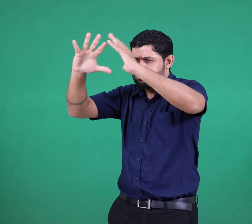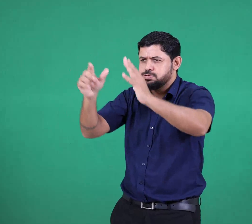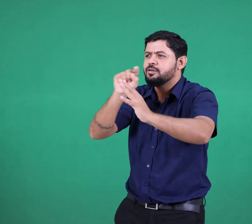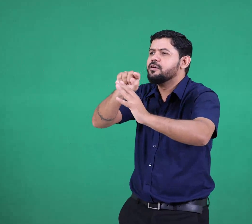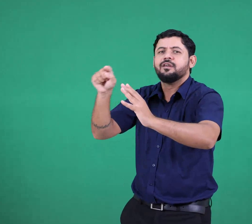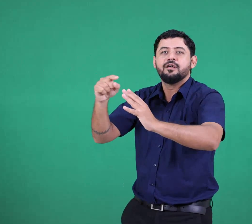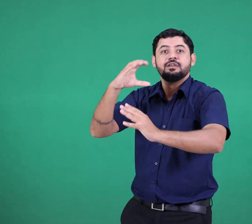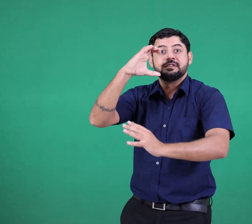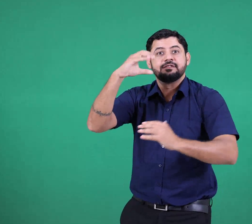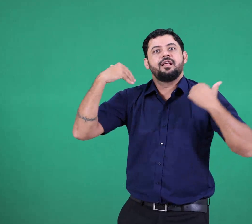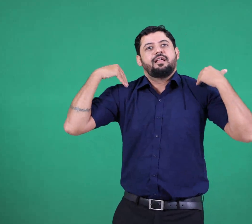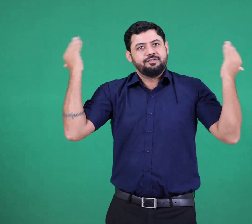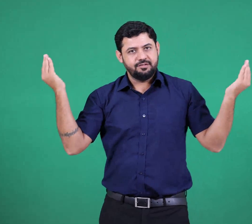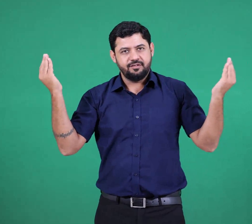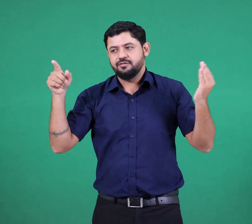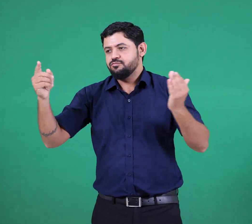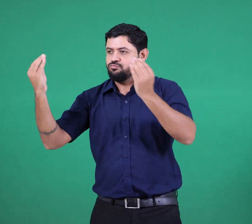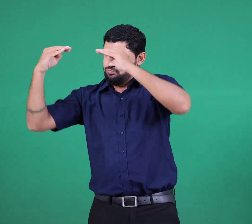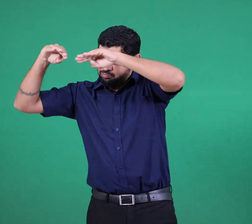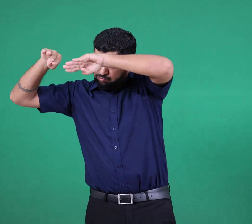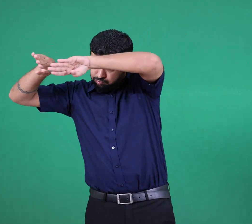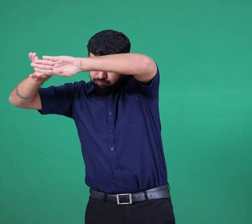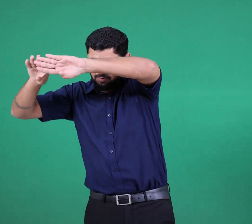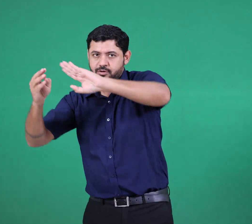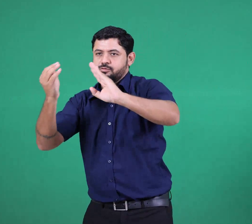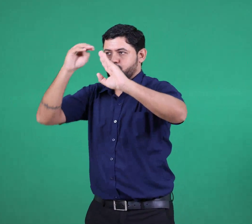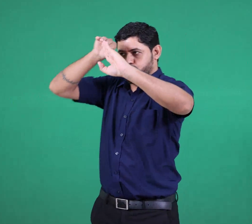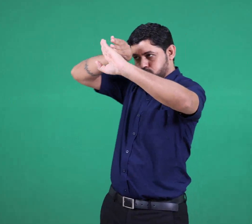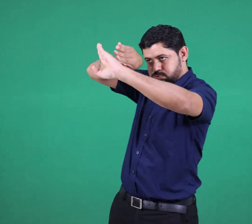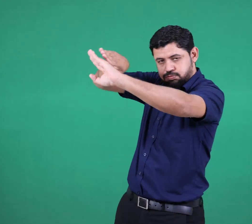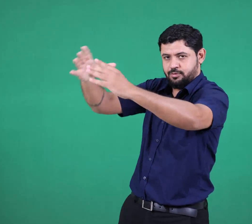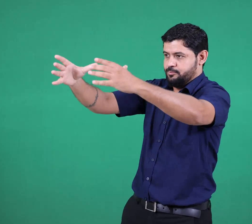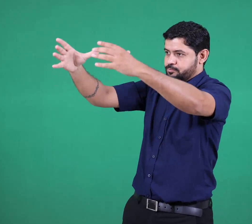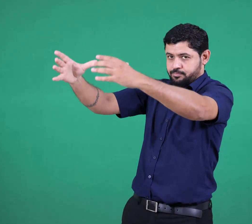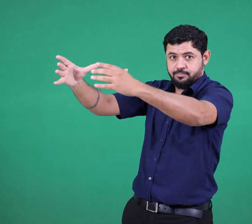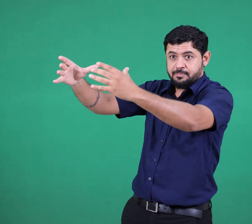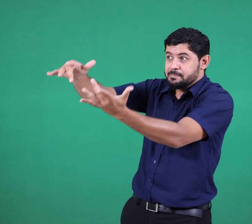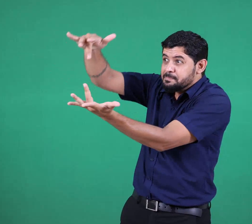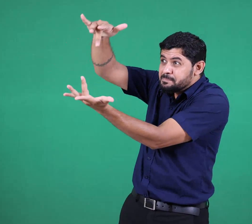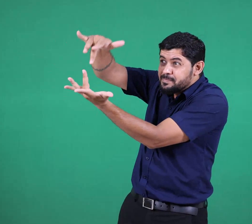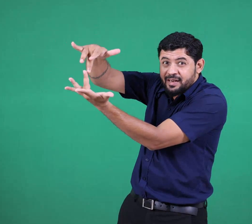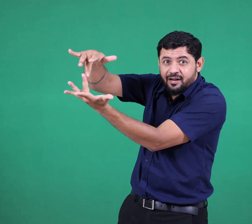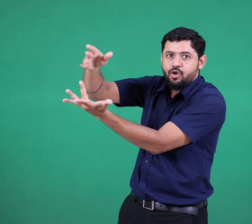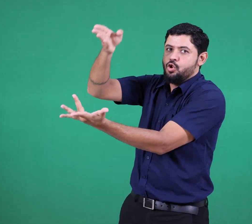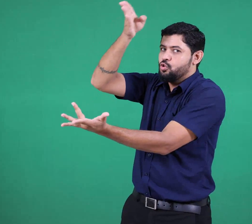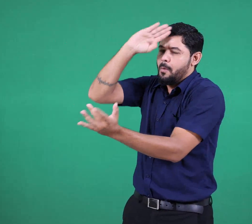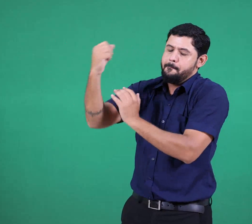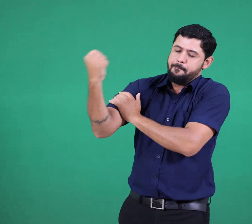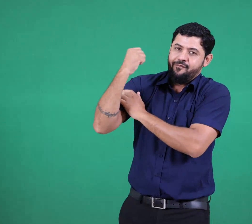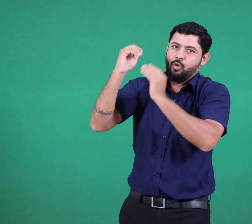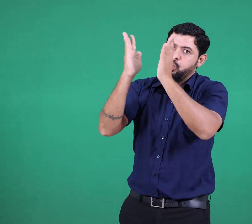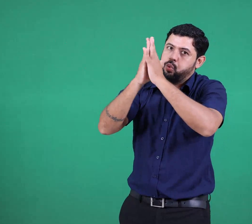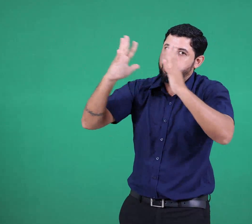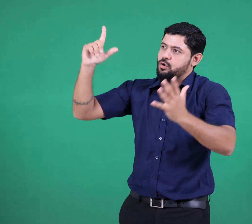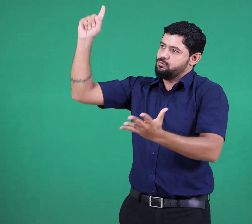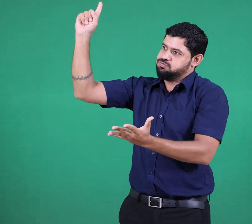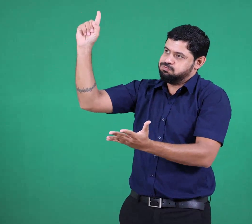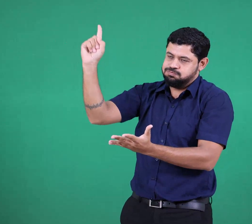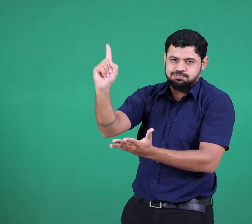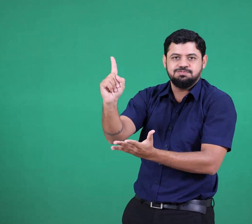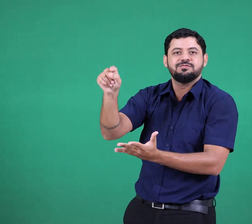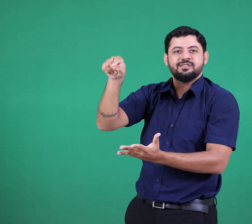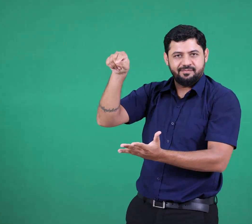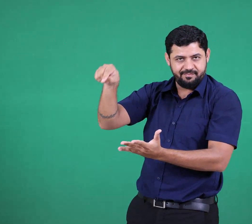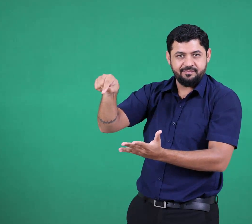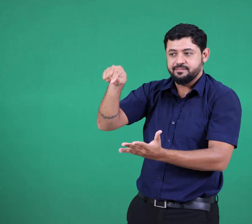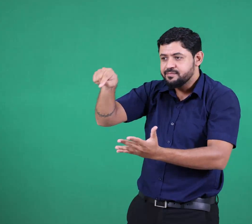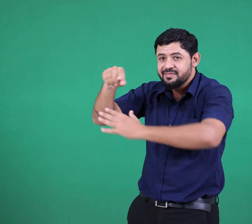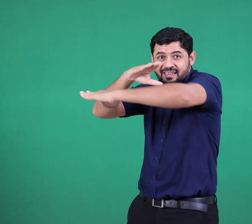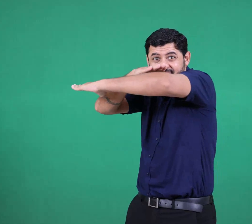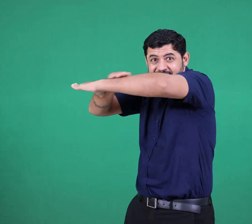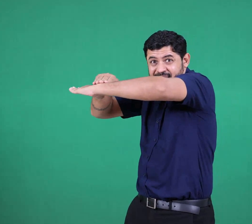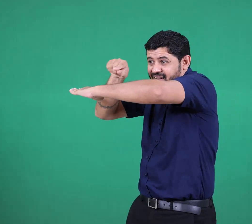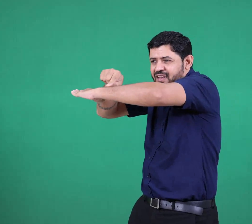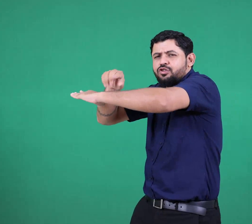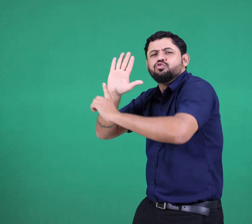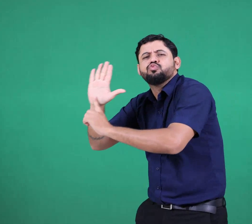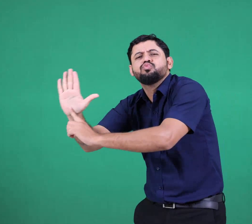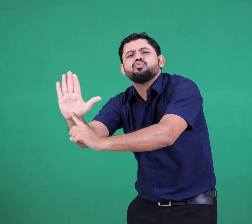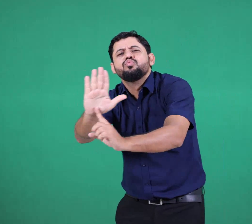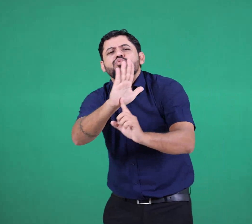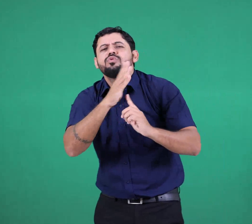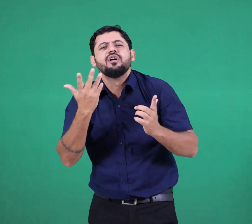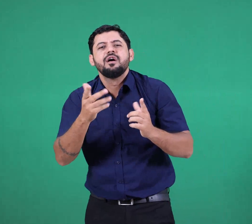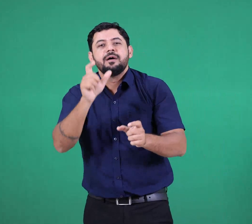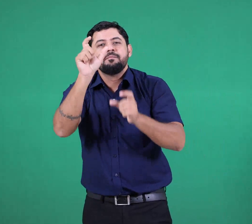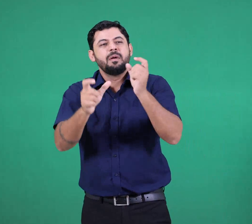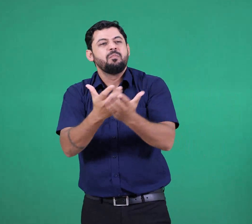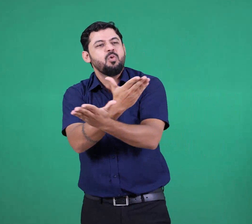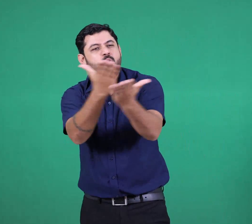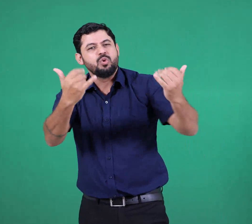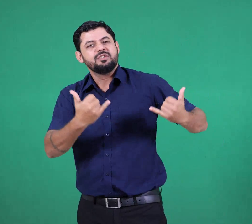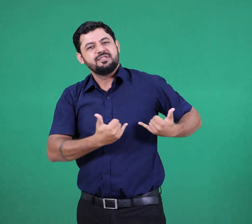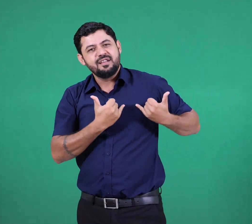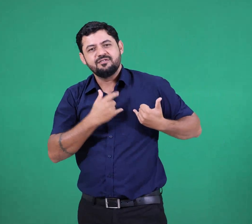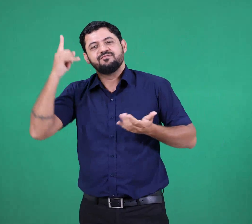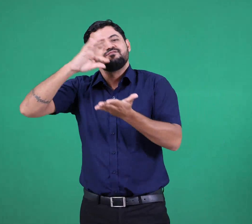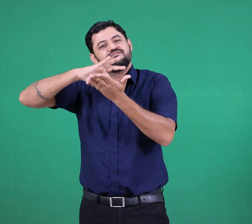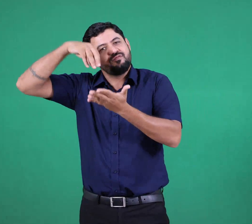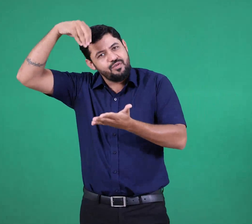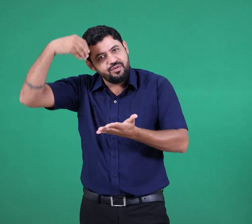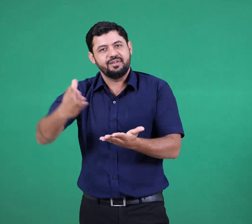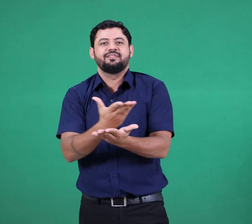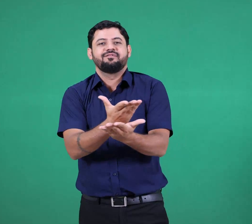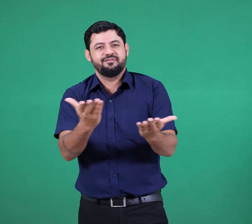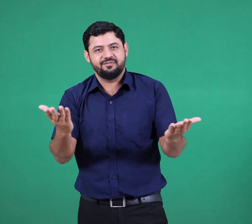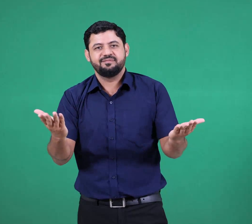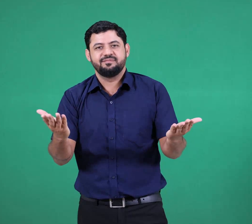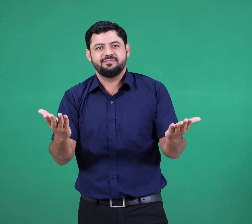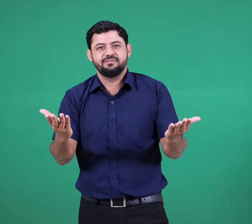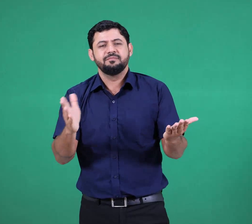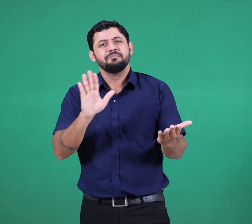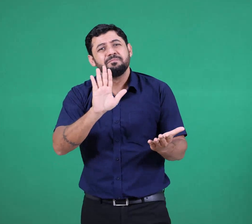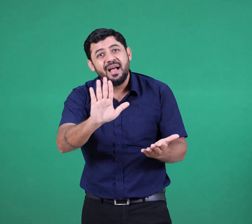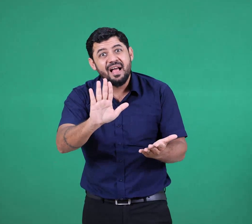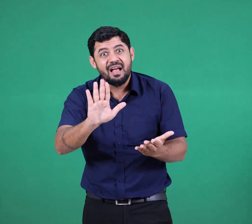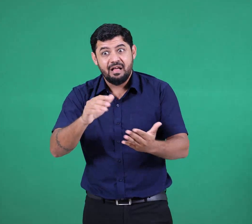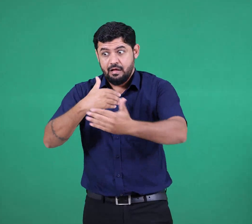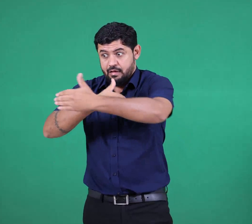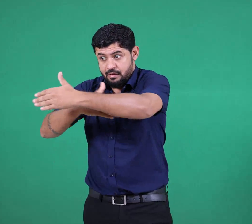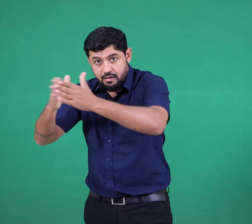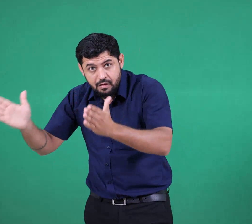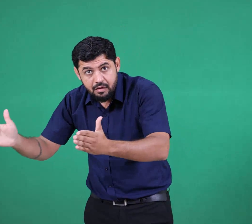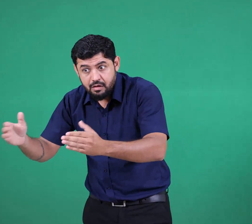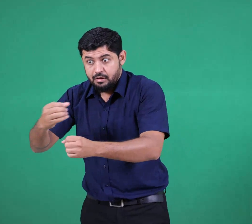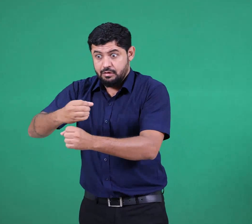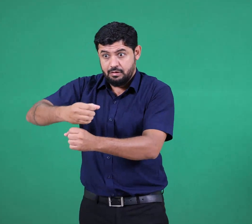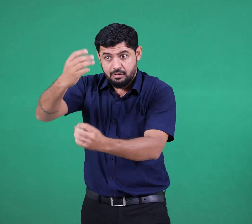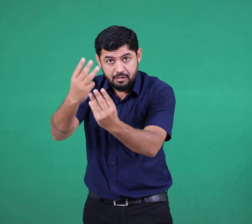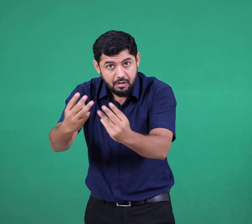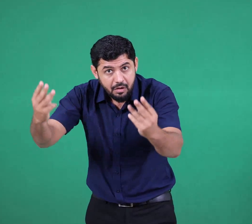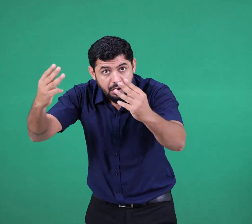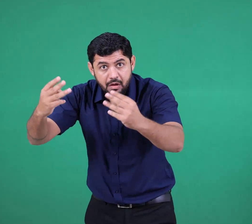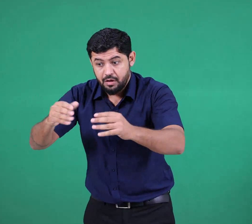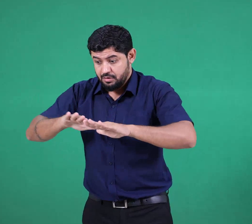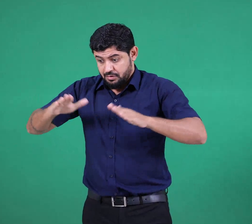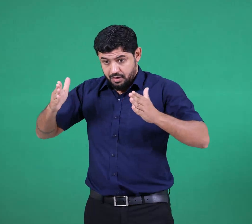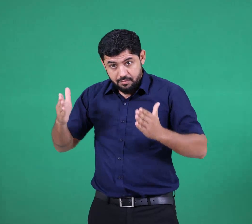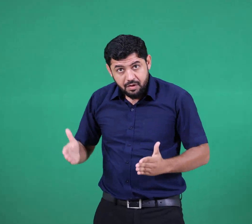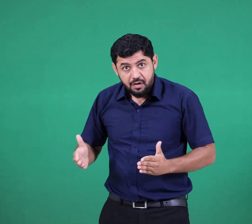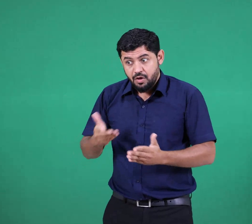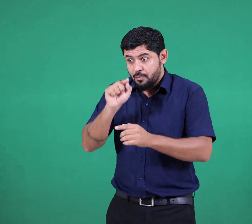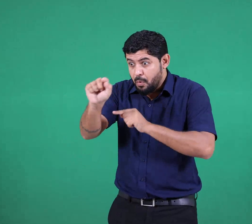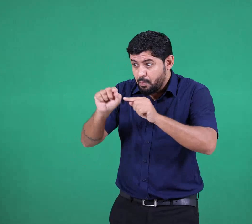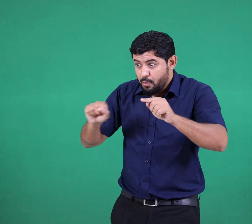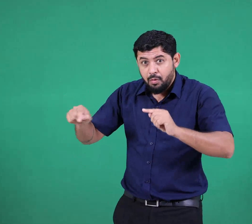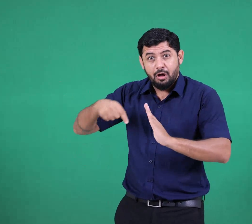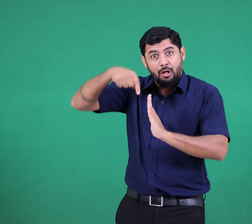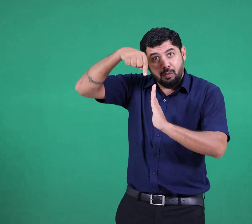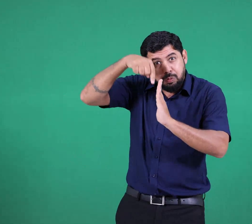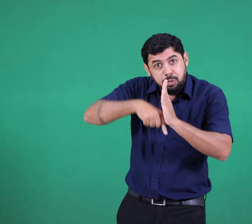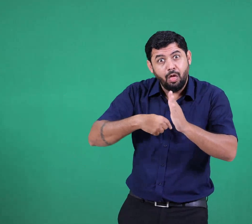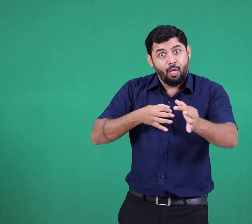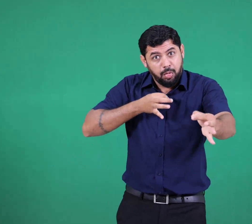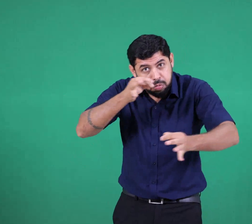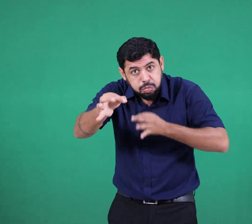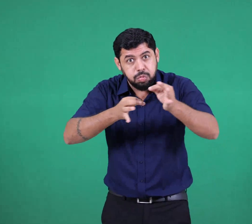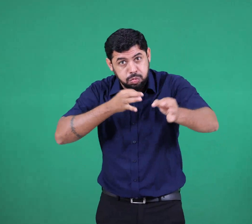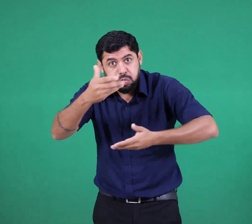Above the ark were the cherubim of glory, overshadowing the mercy seat.